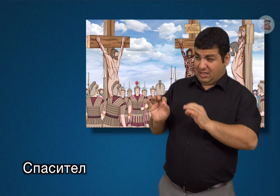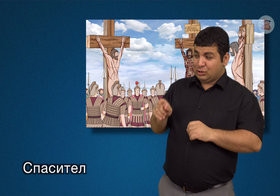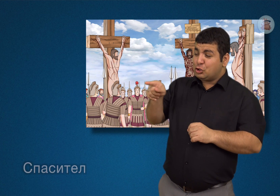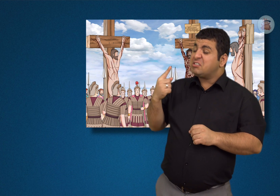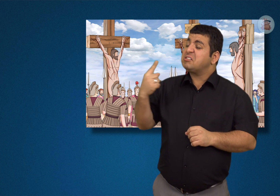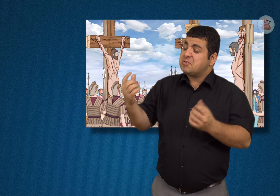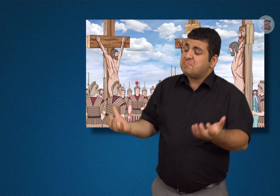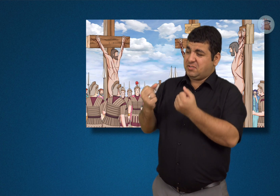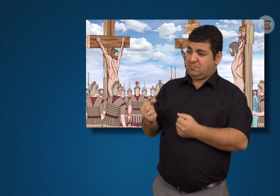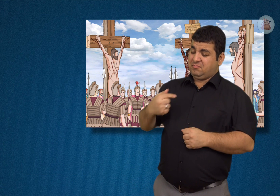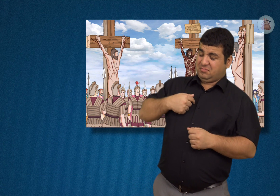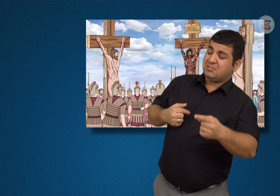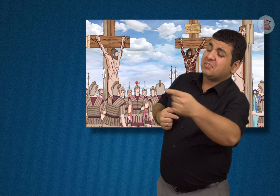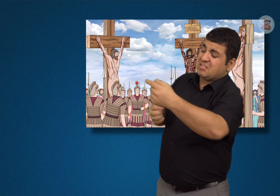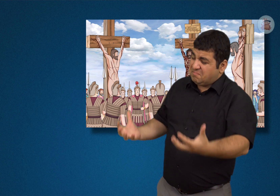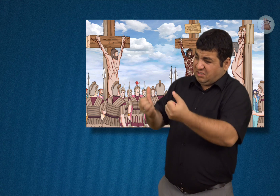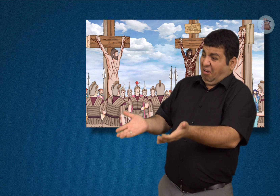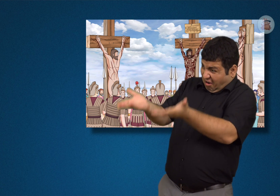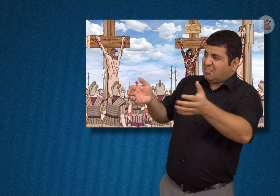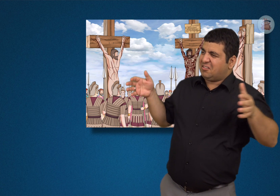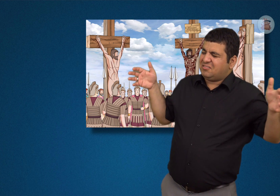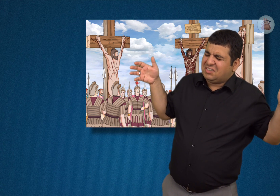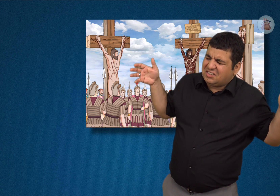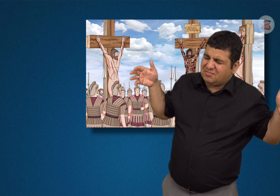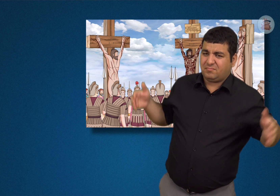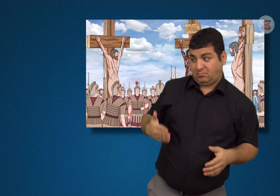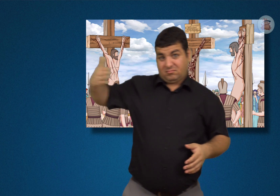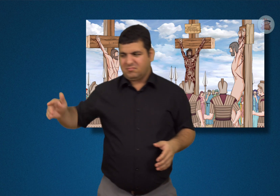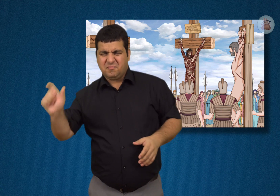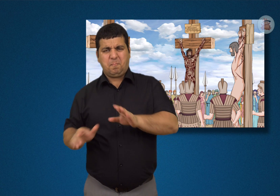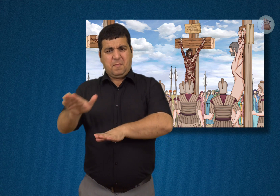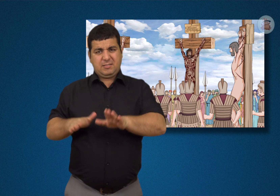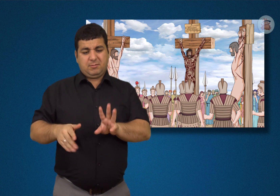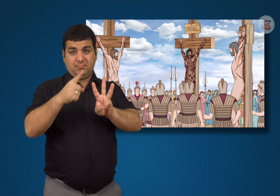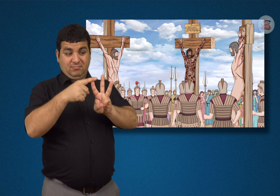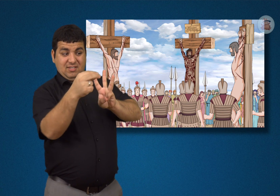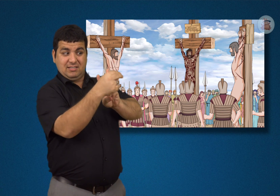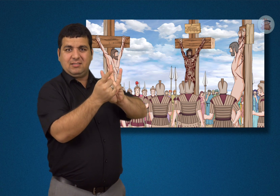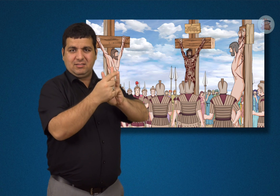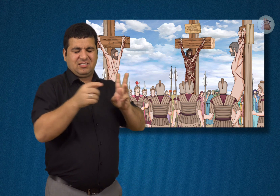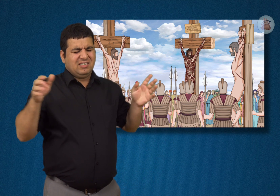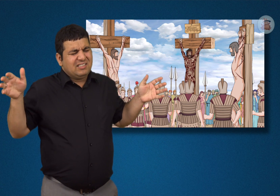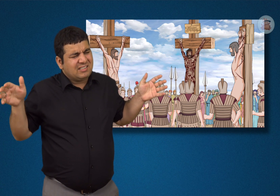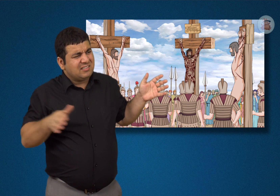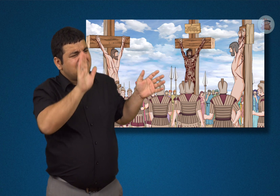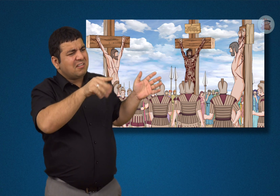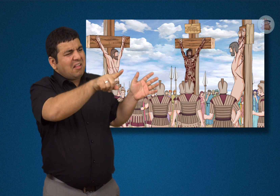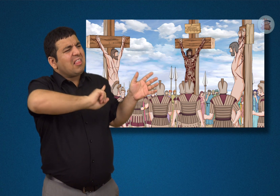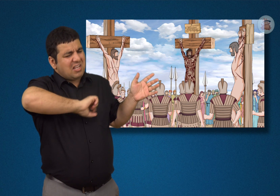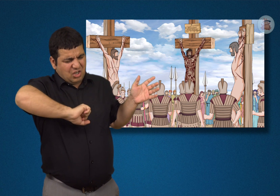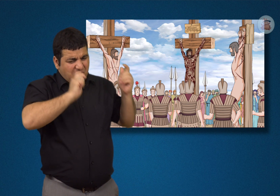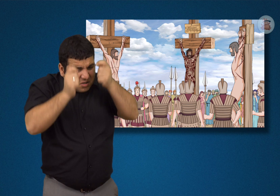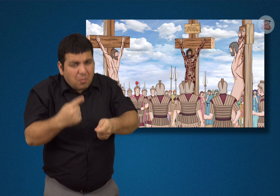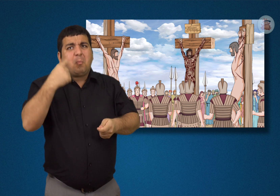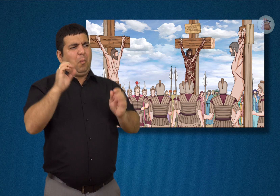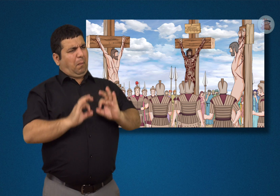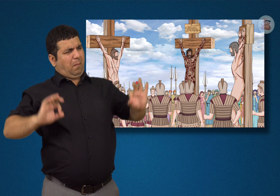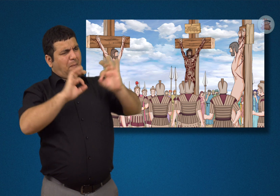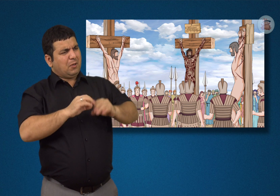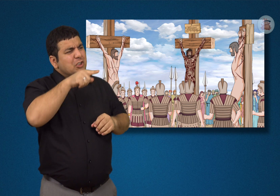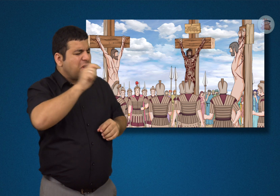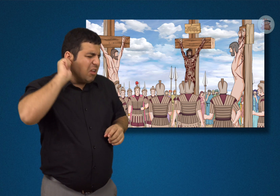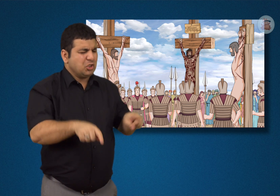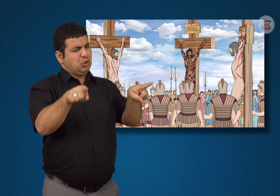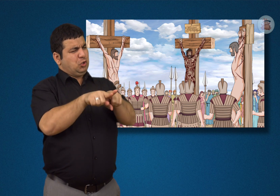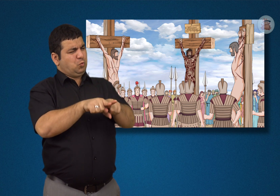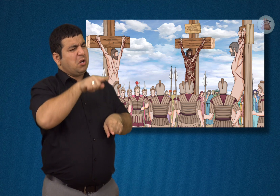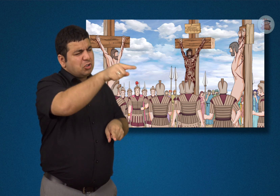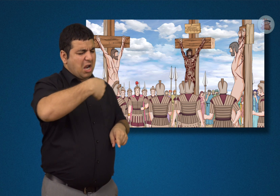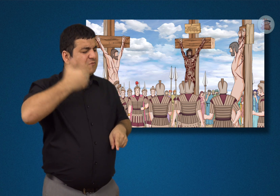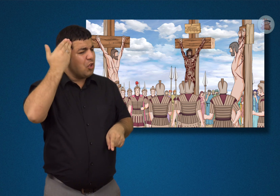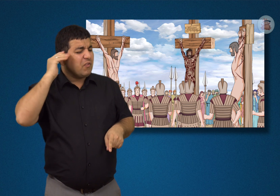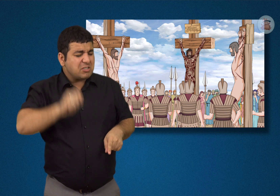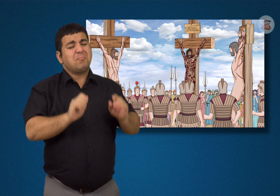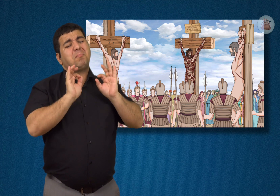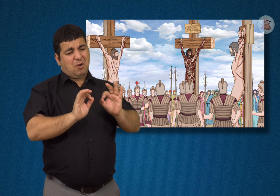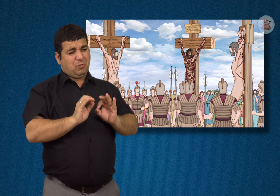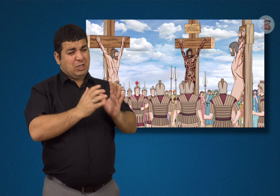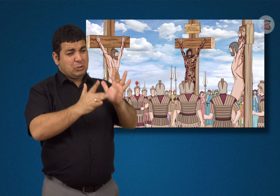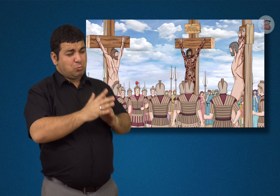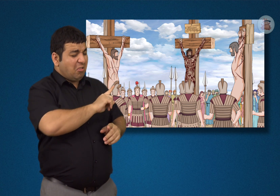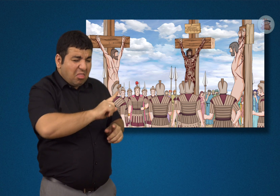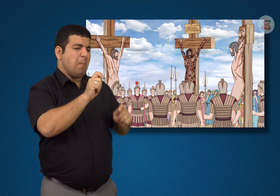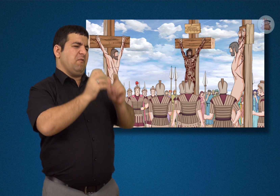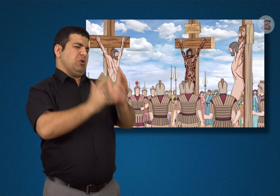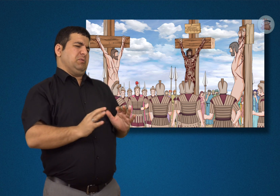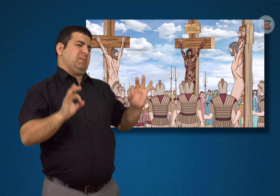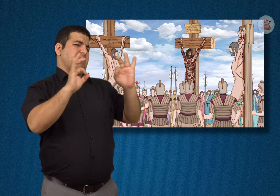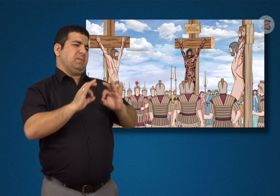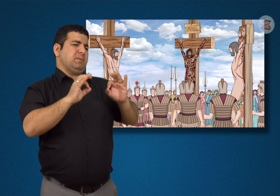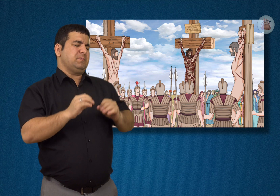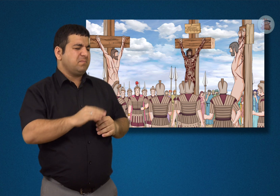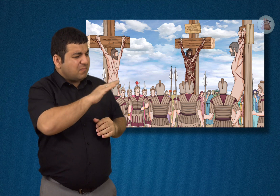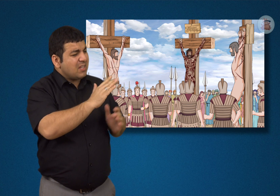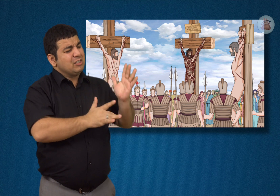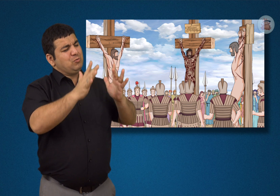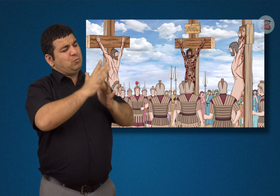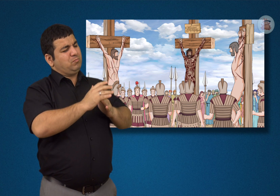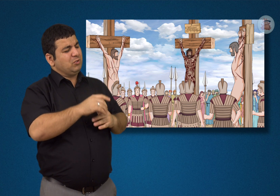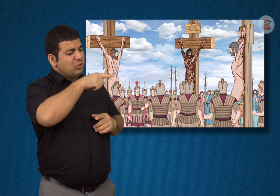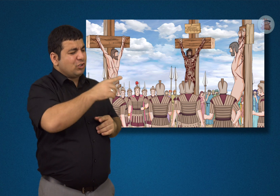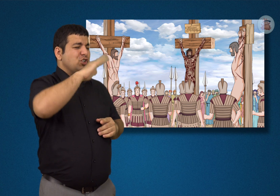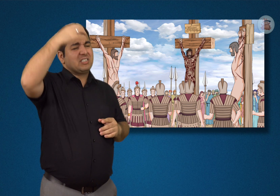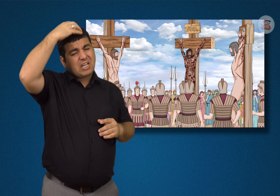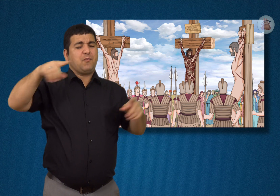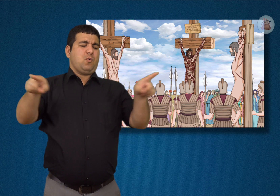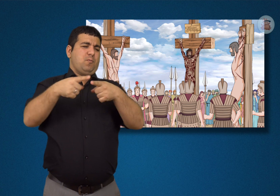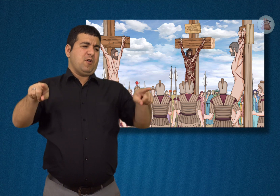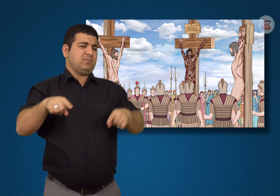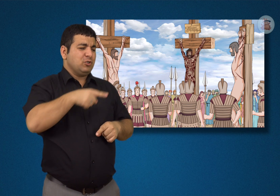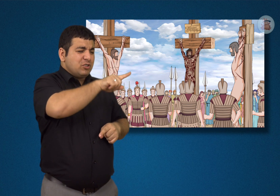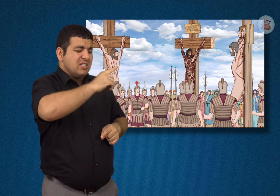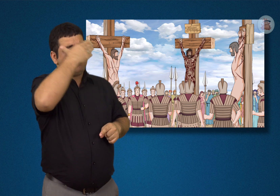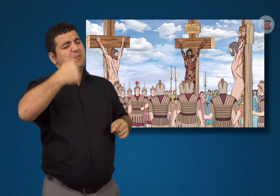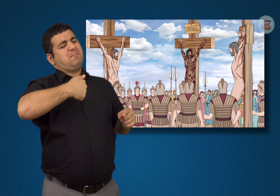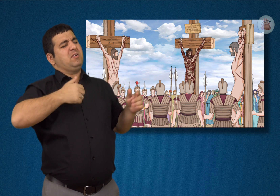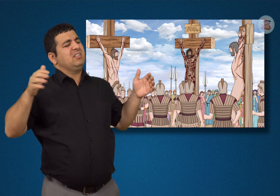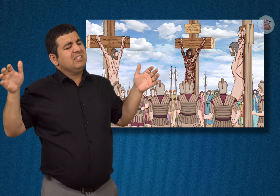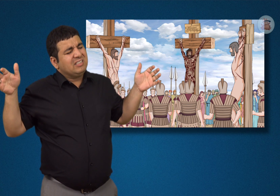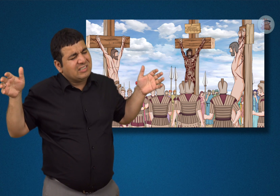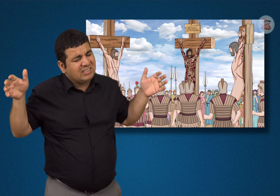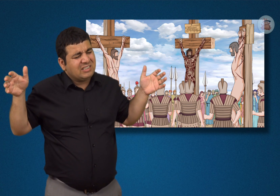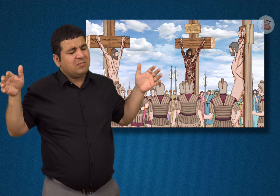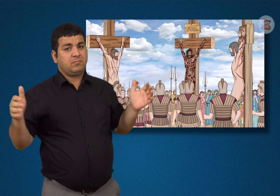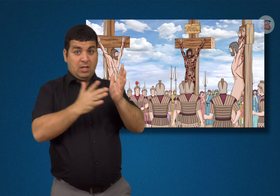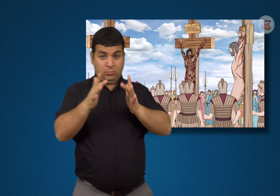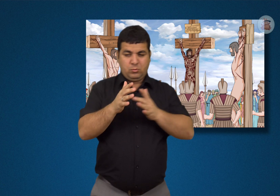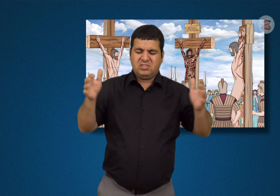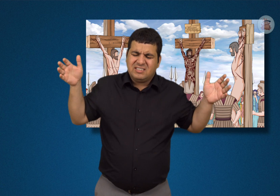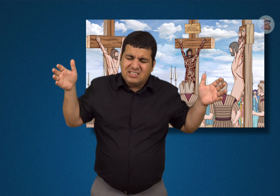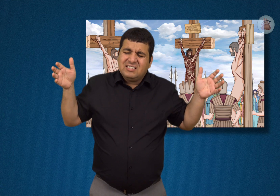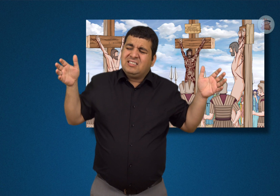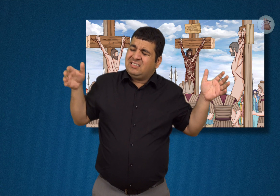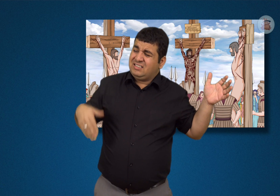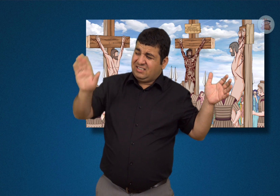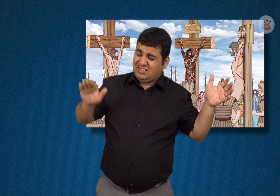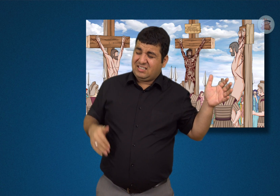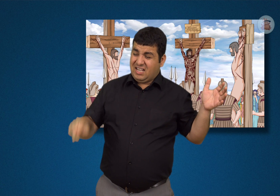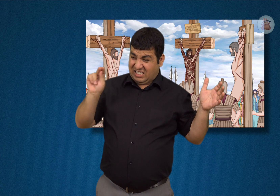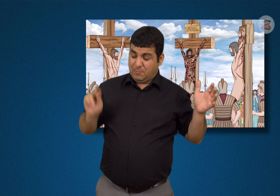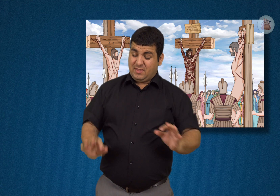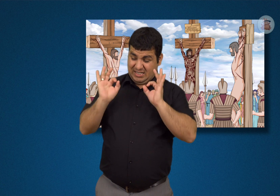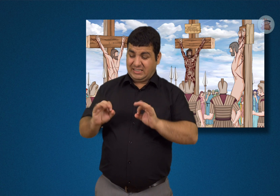For He said, ‘I am the Son of God.’” From the sixth hour until the ninth hour darkness came over all the land.